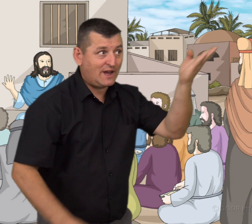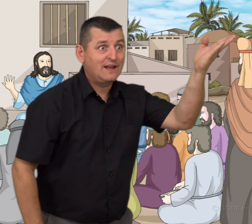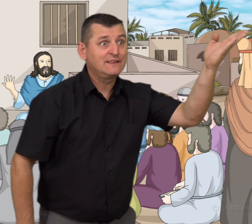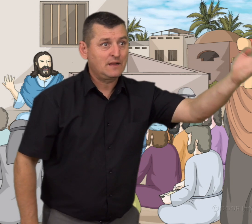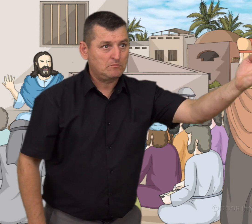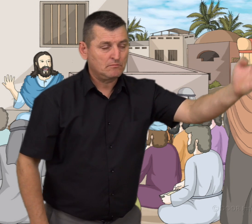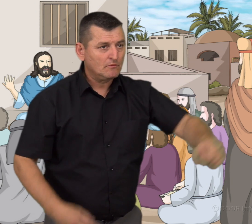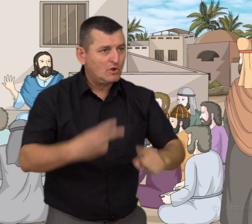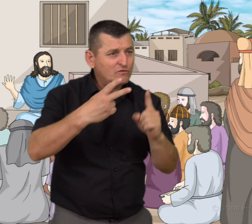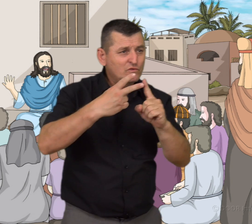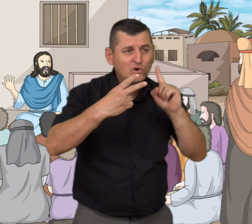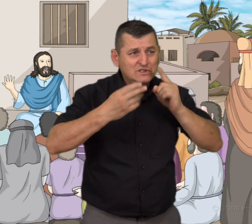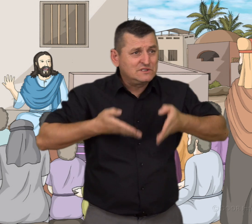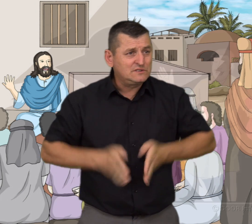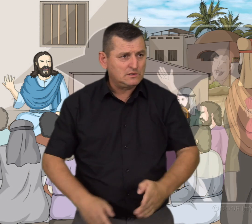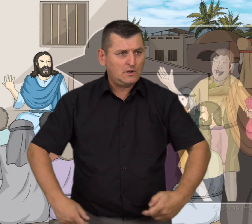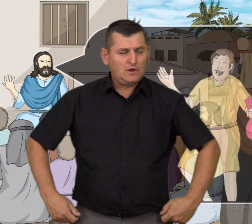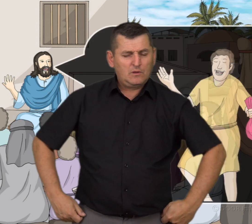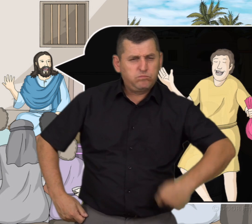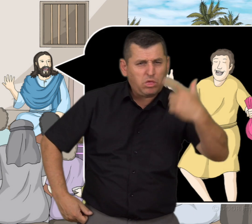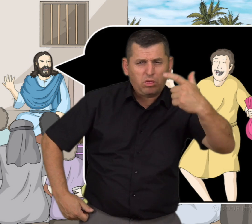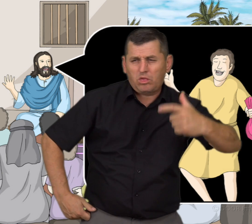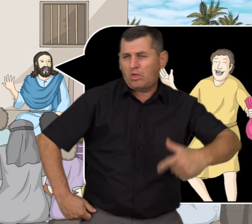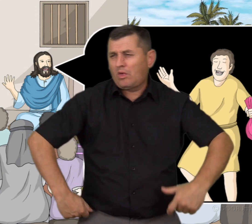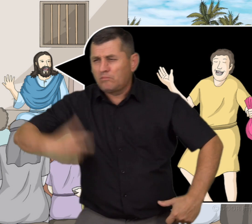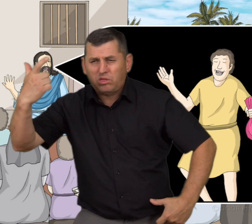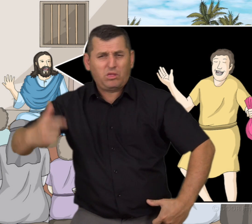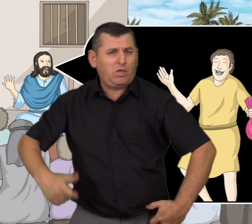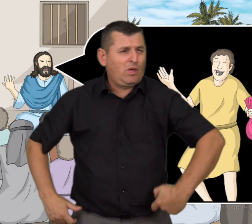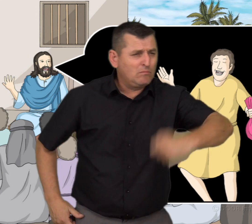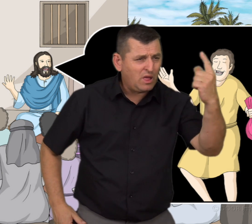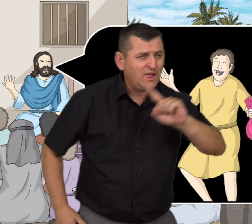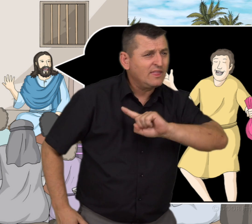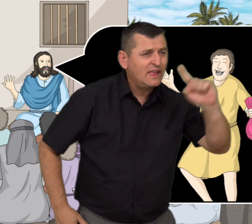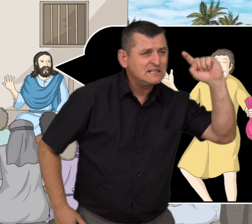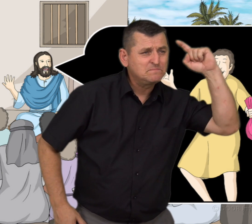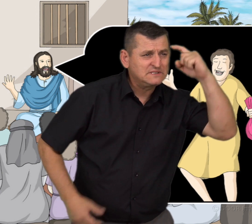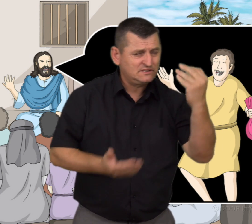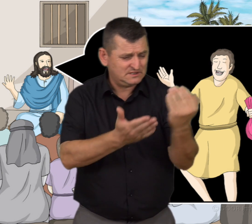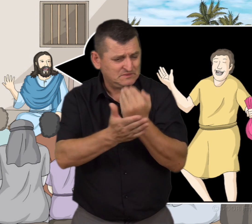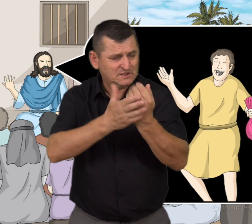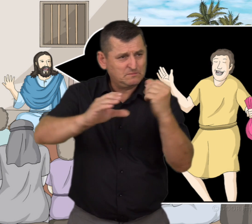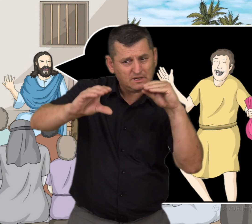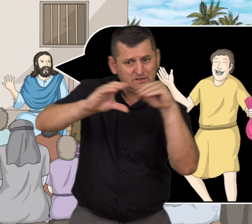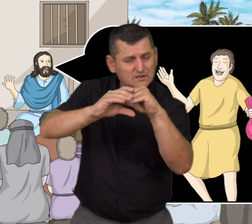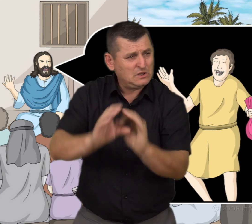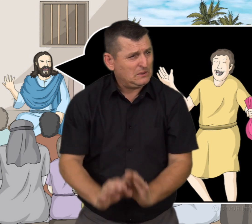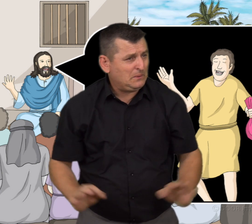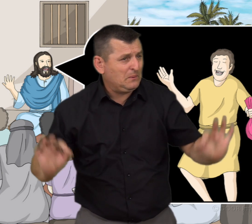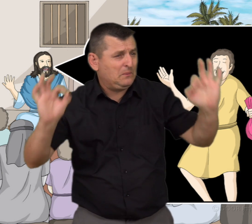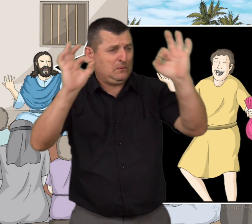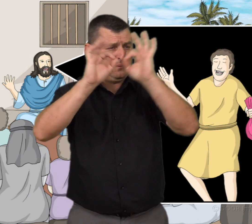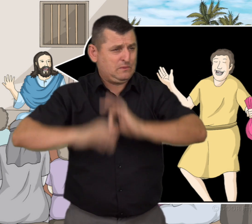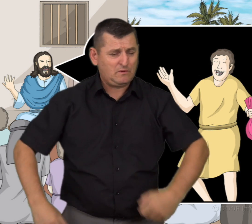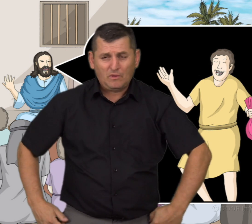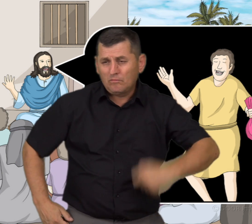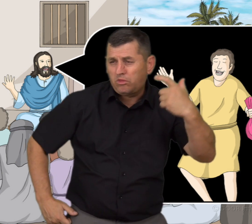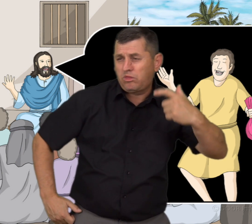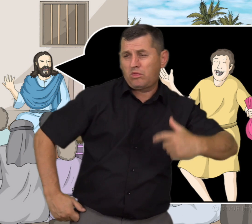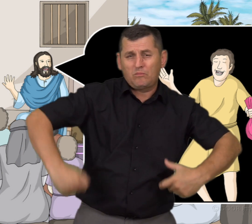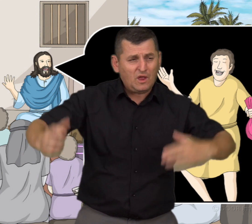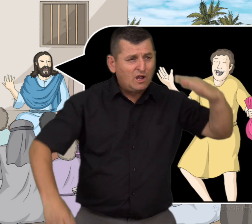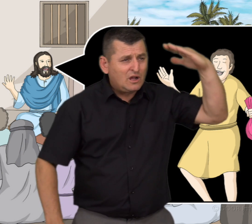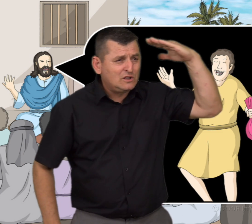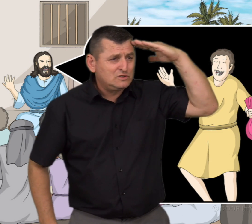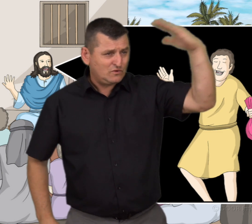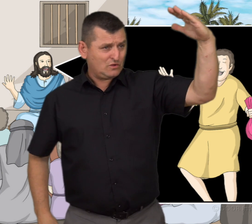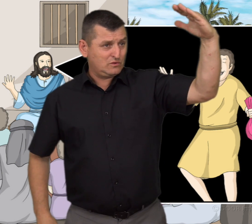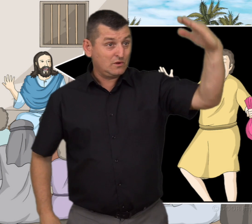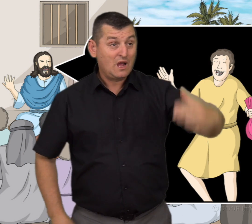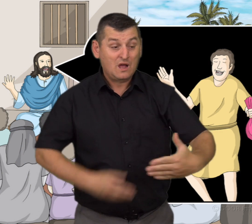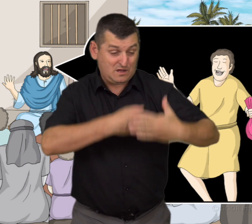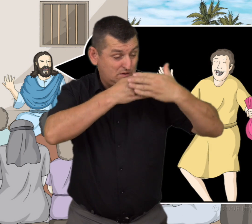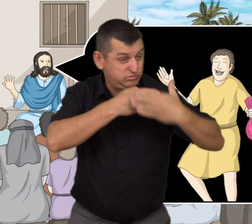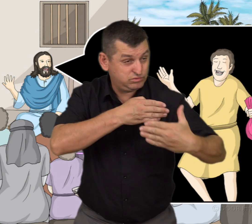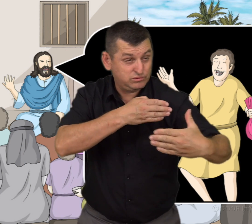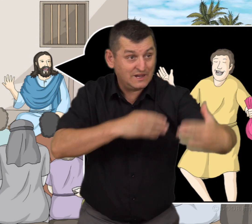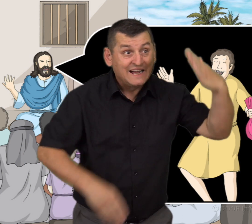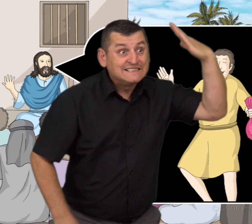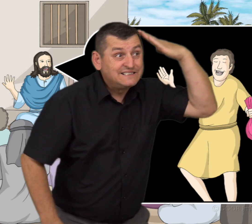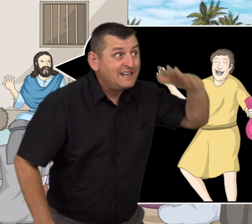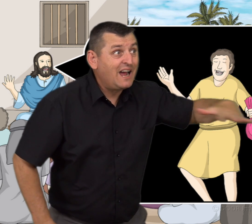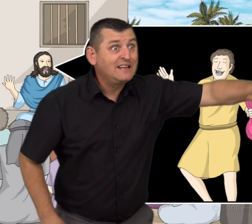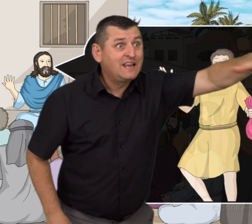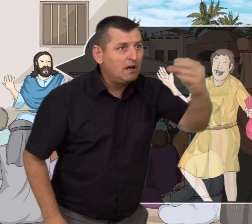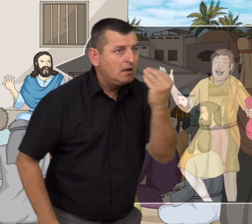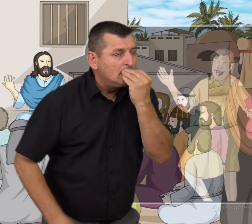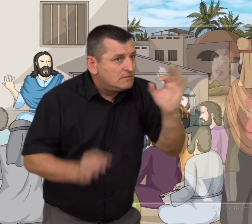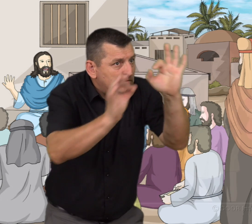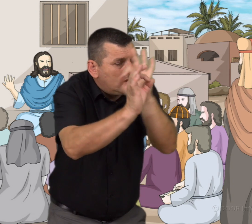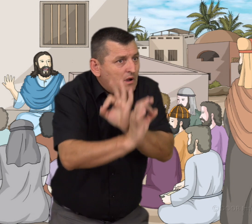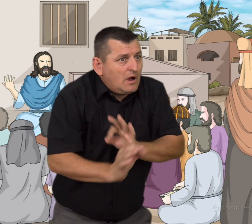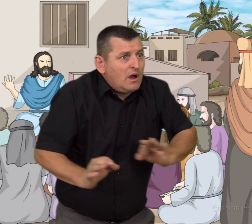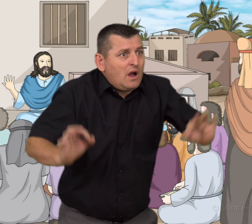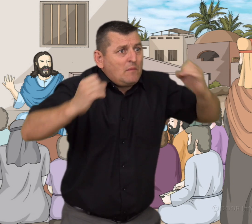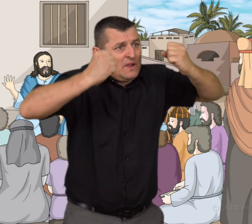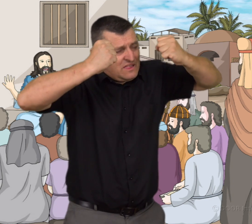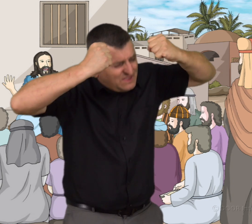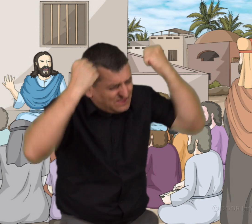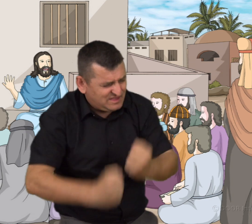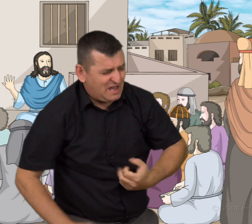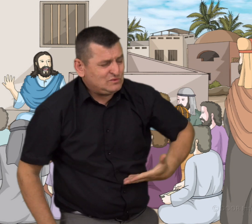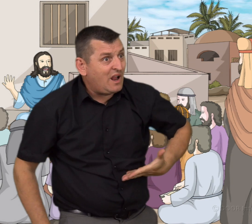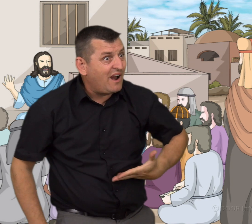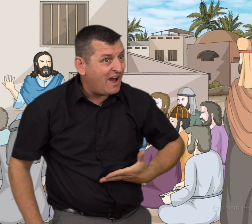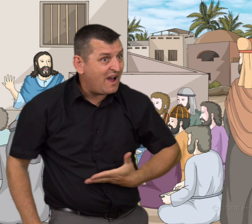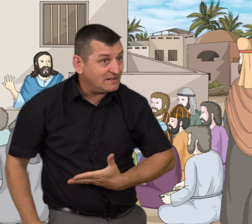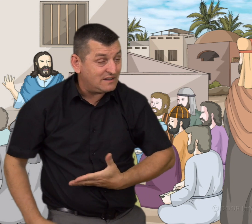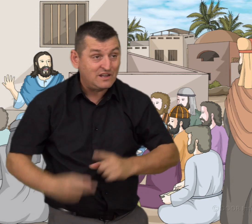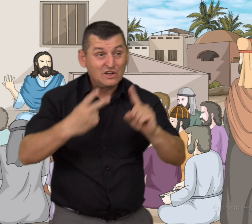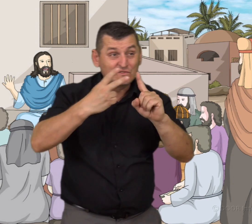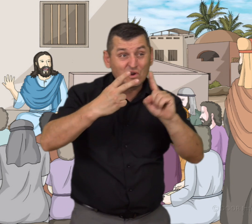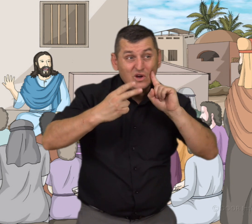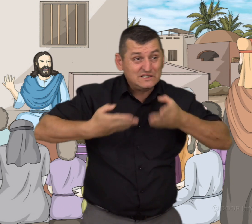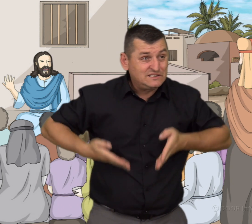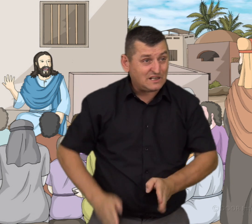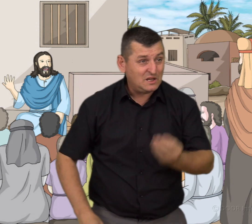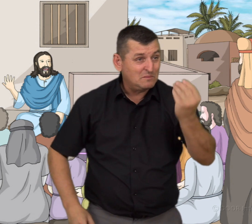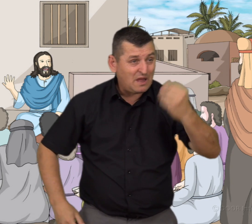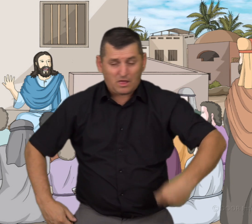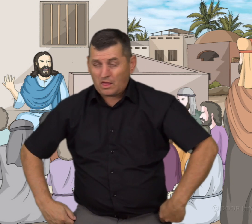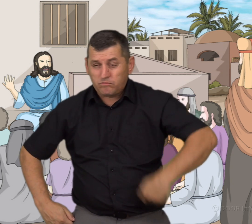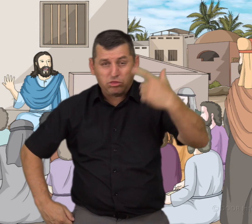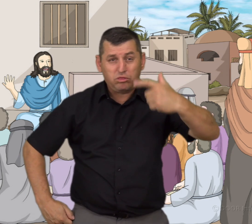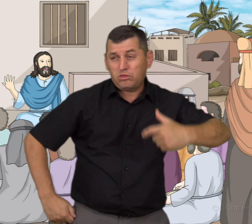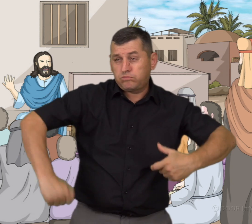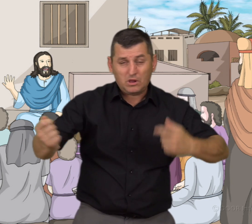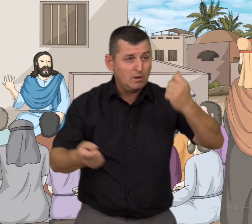After a few days, the younger son got everything together and journeyed to a distant country, where he squandered his wealth in wild living.